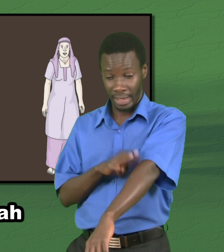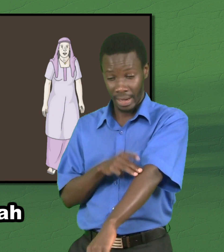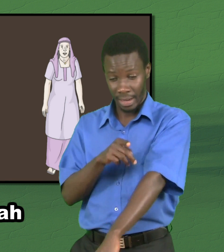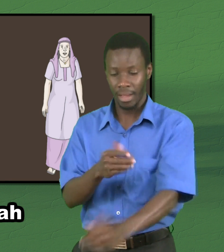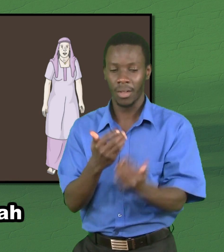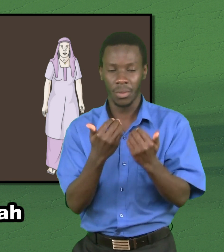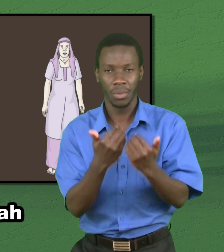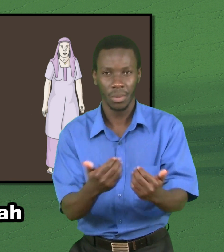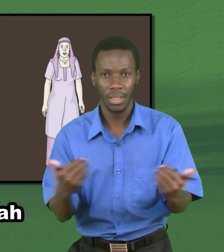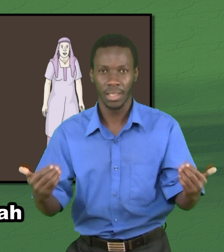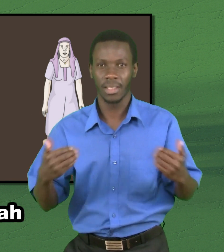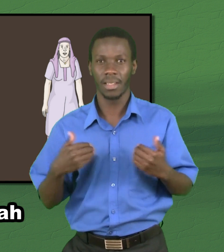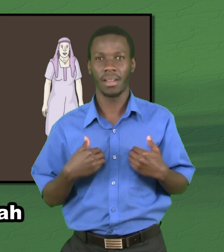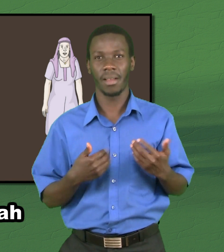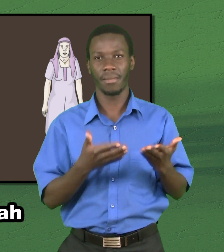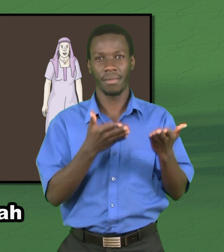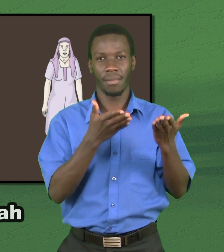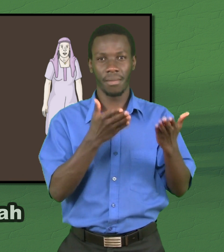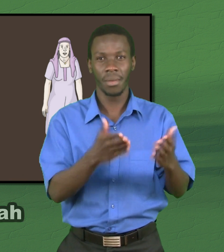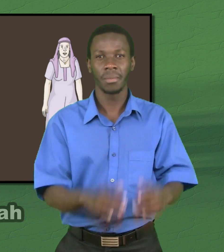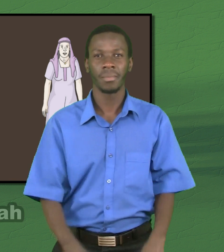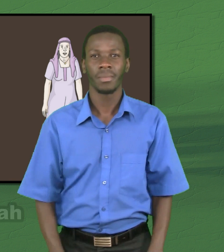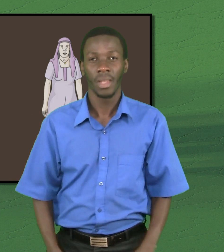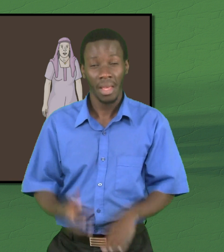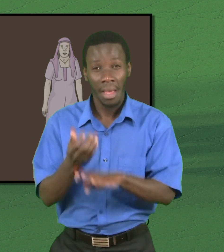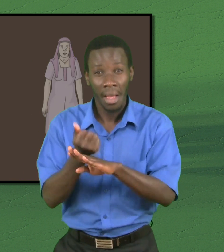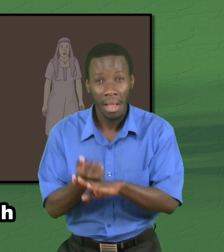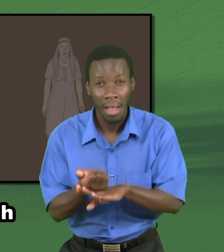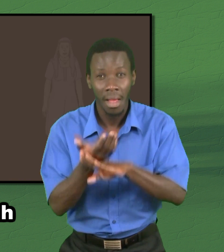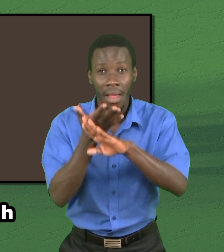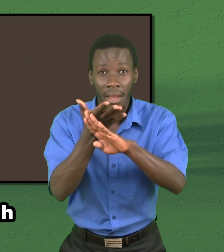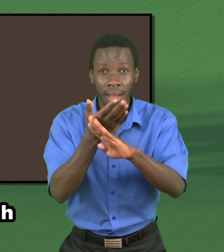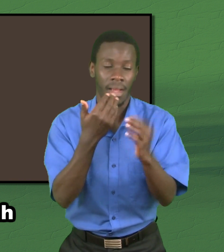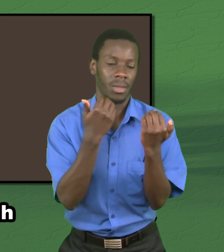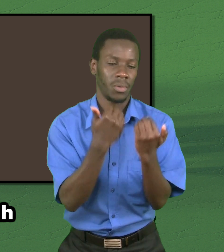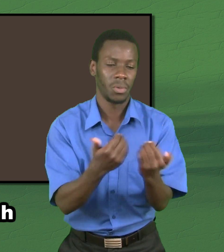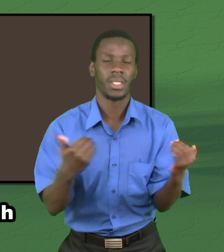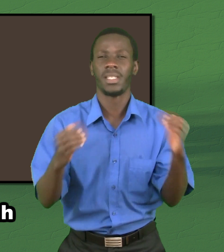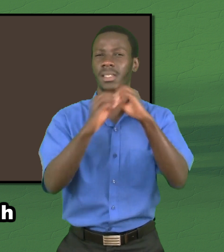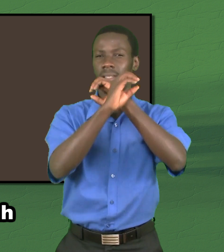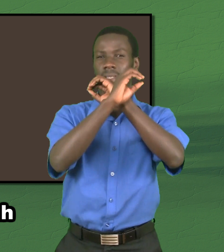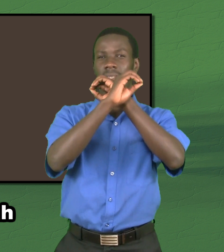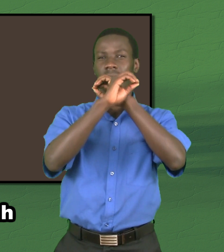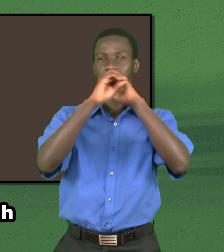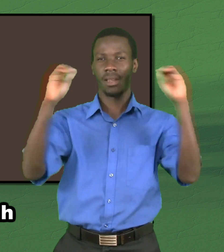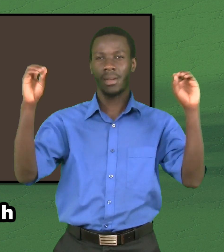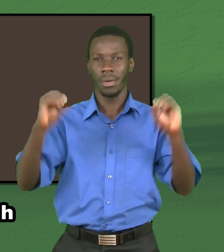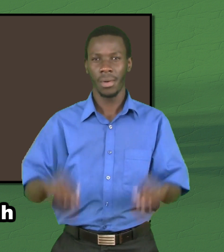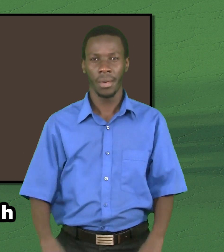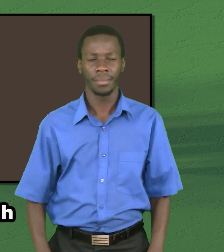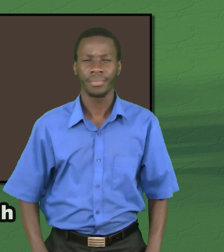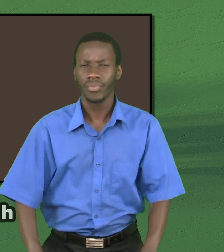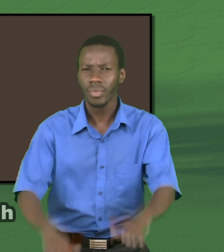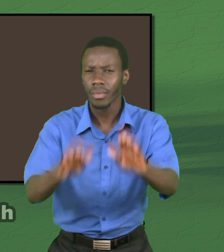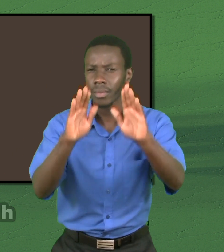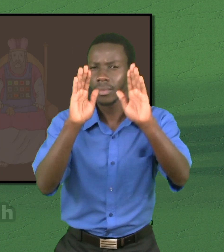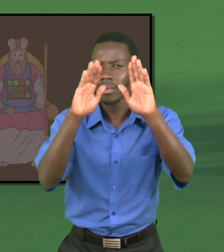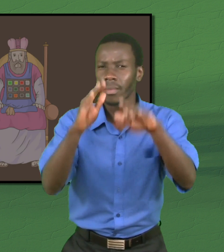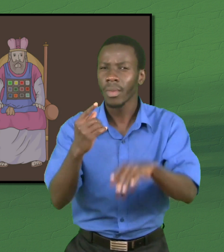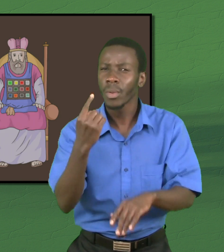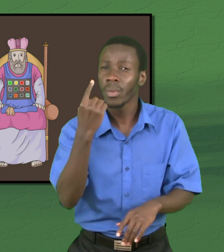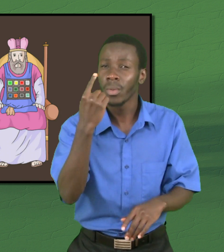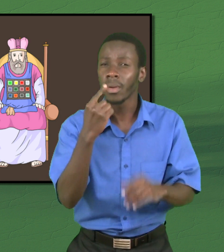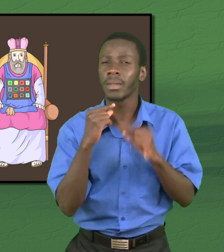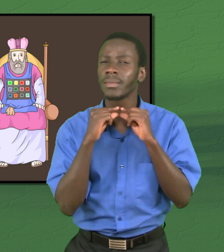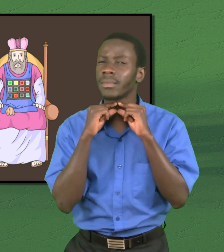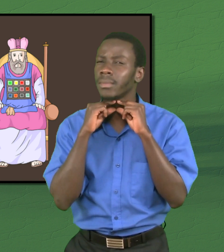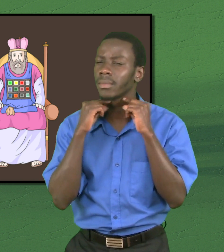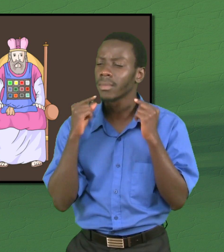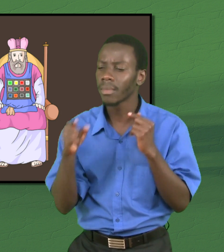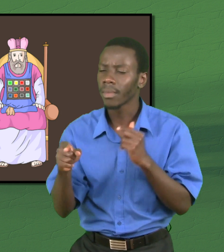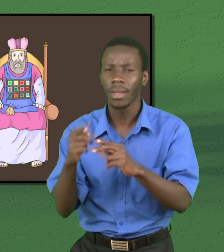And Peninnah had children, but Hannah had none.